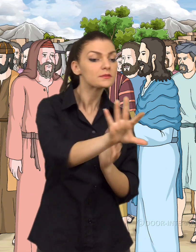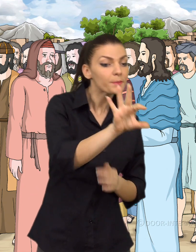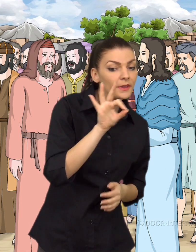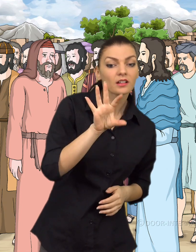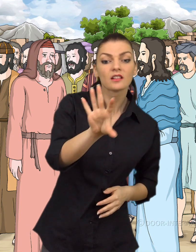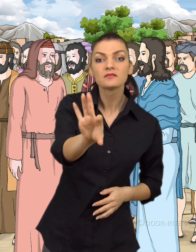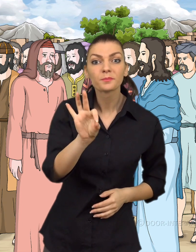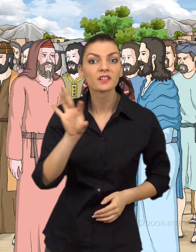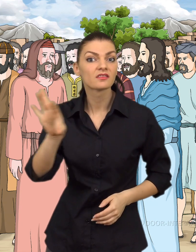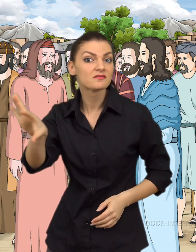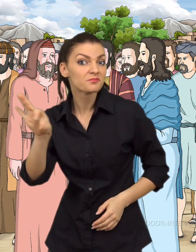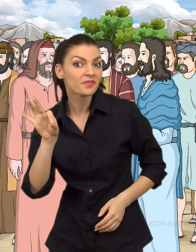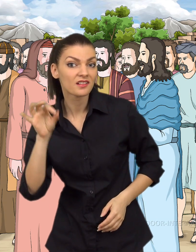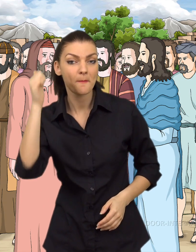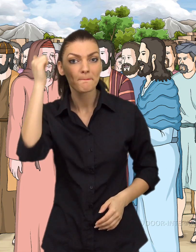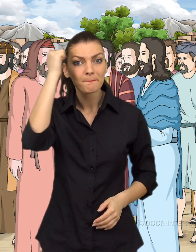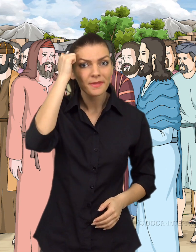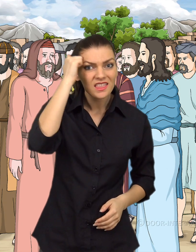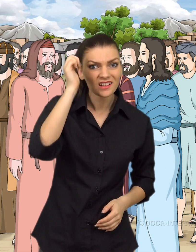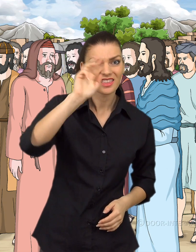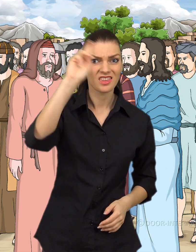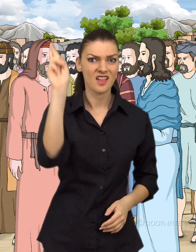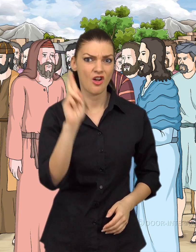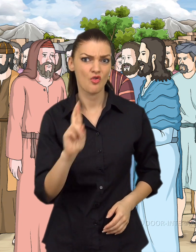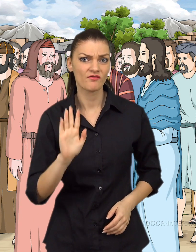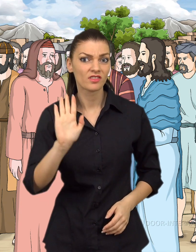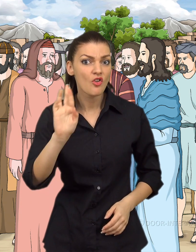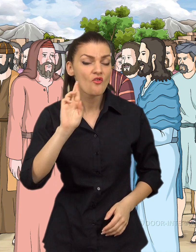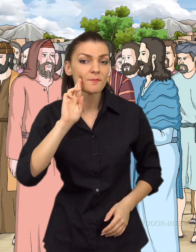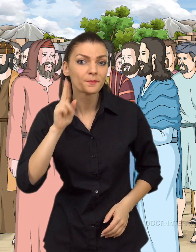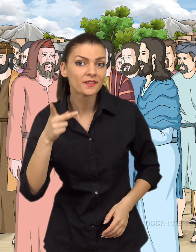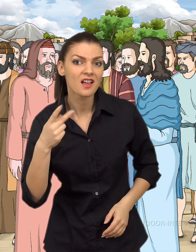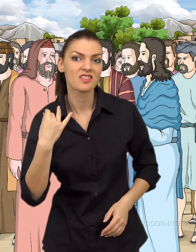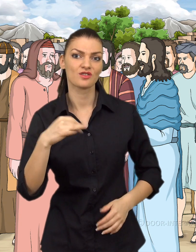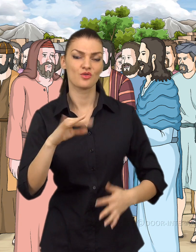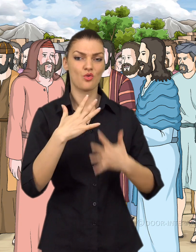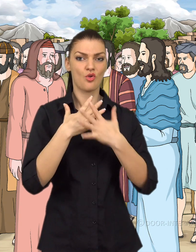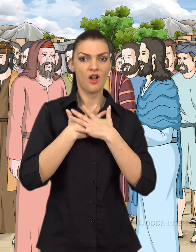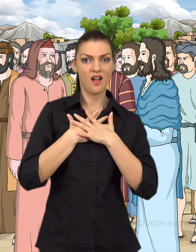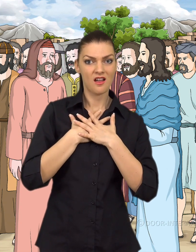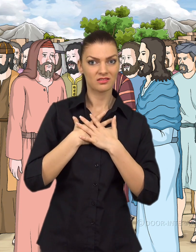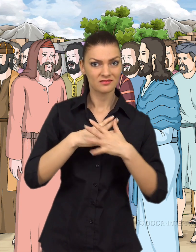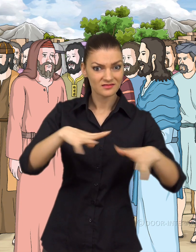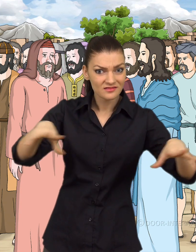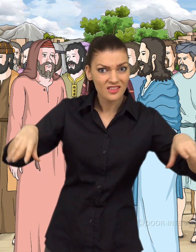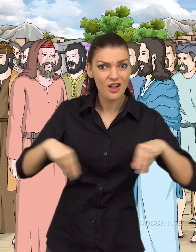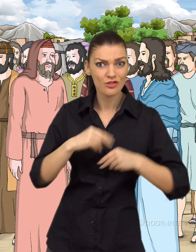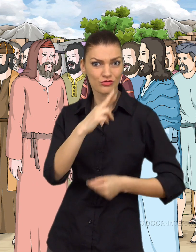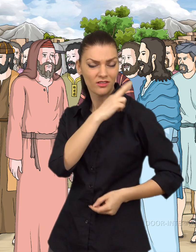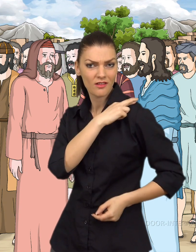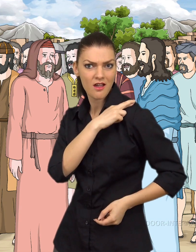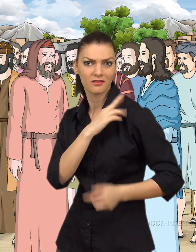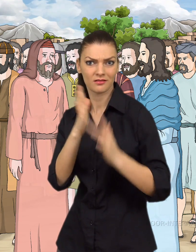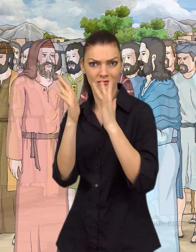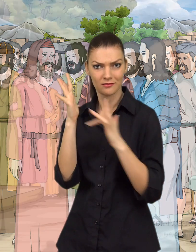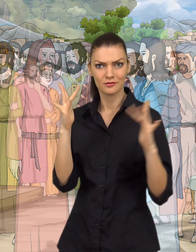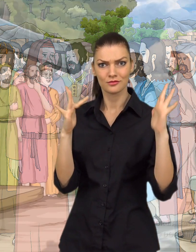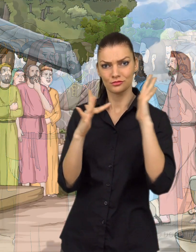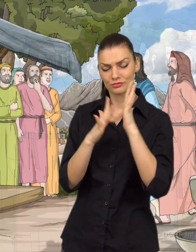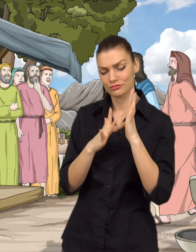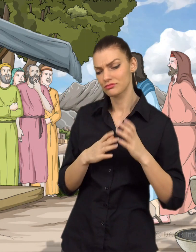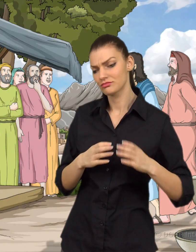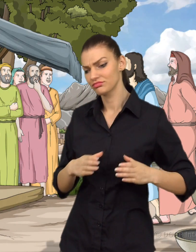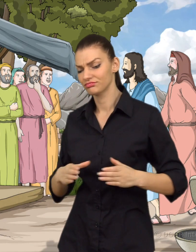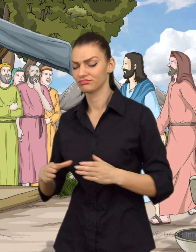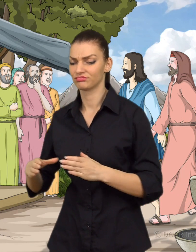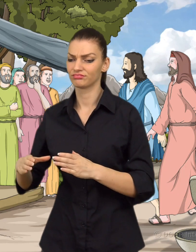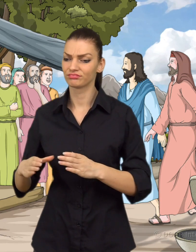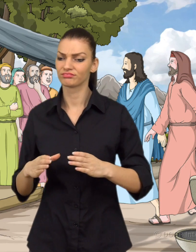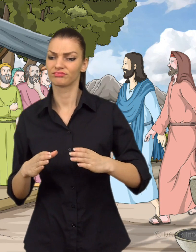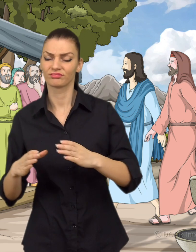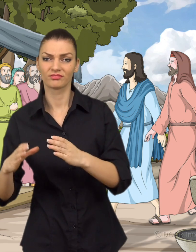And He did not allow anyone to accompany Him except Peter, James, and John the brother of James.